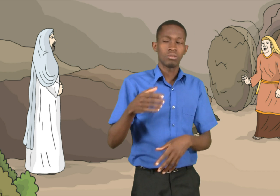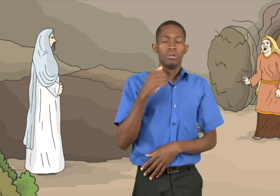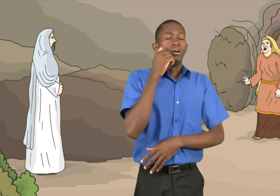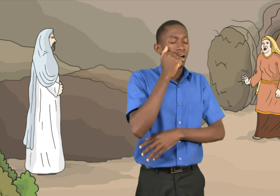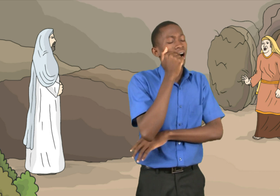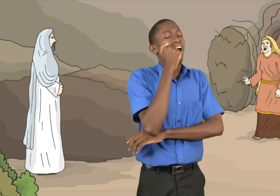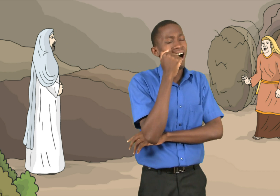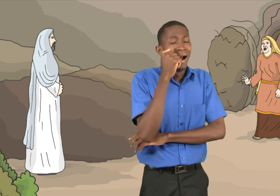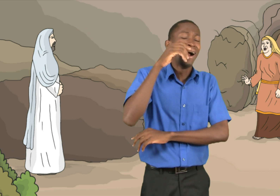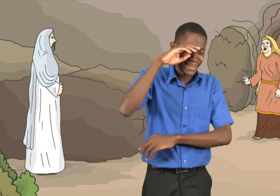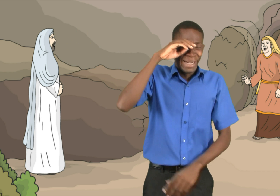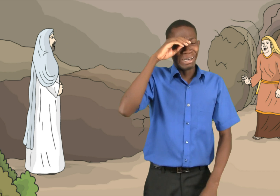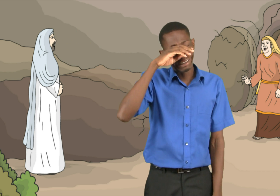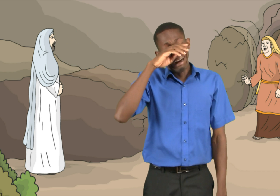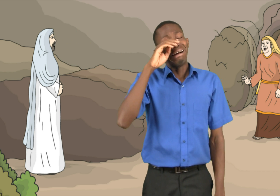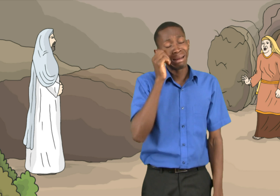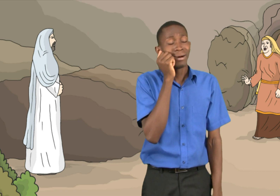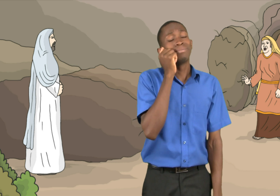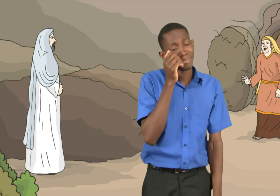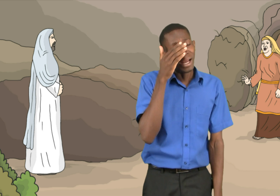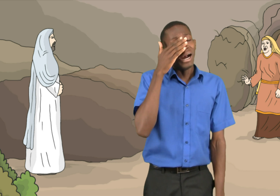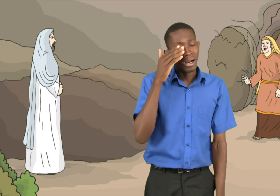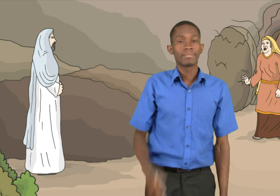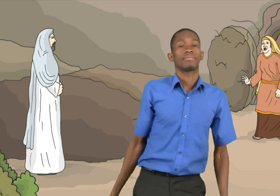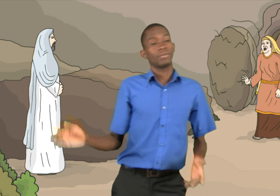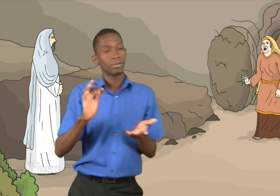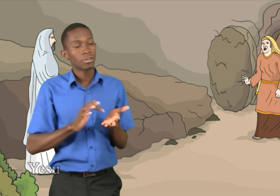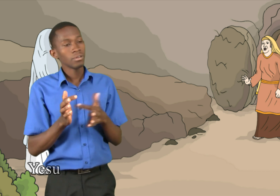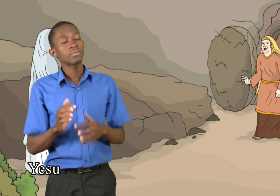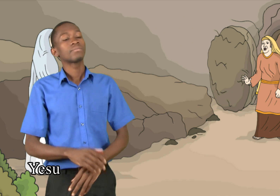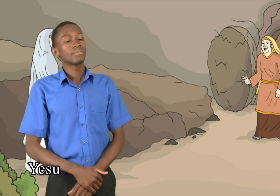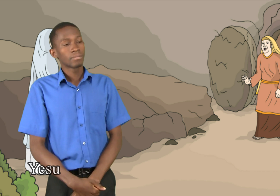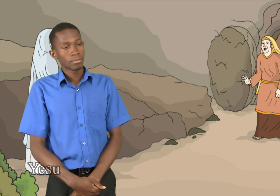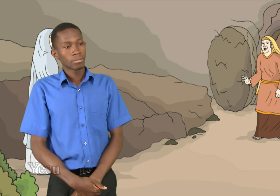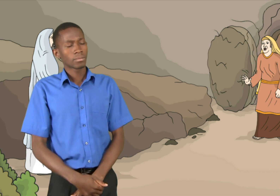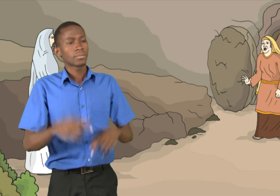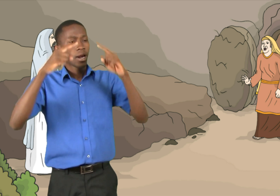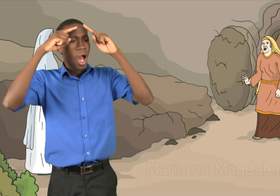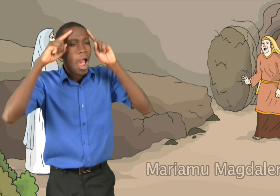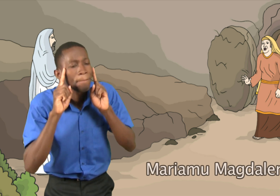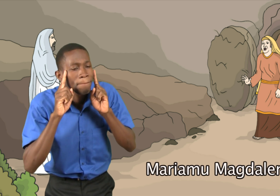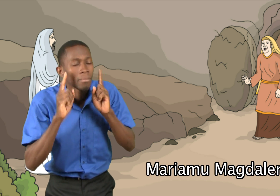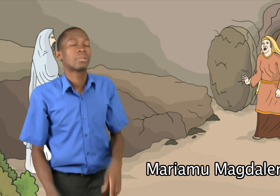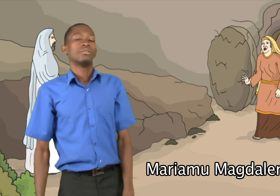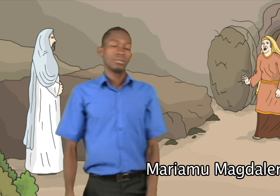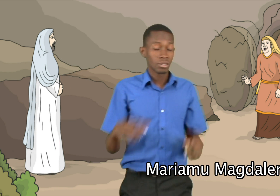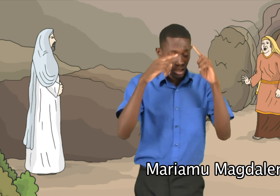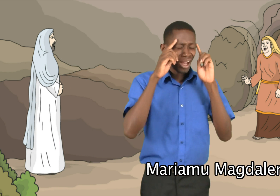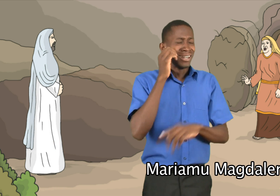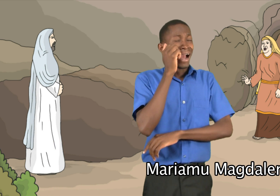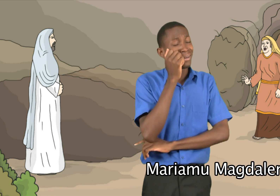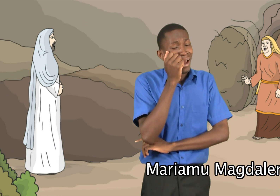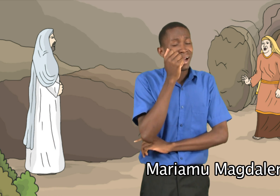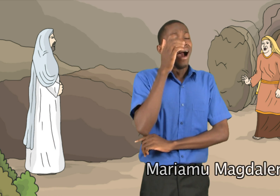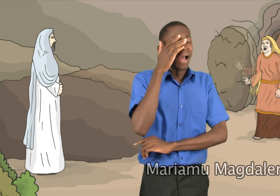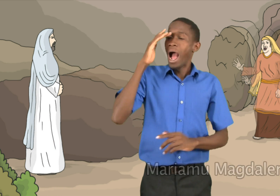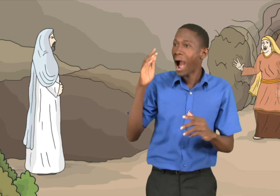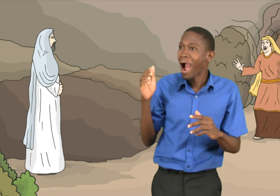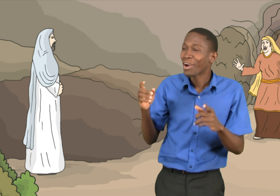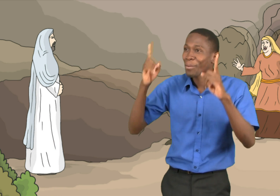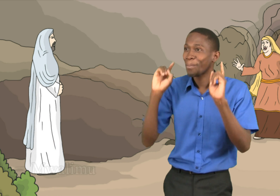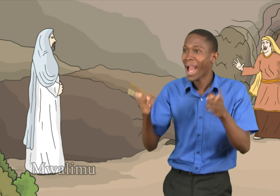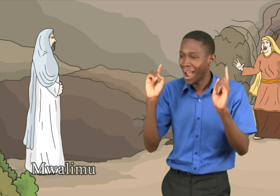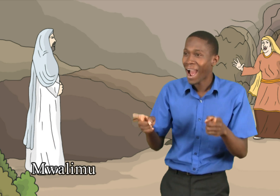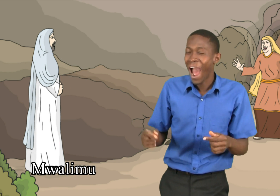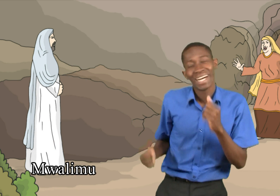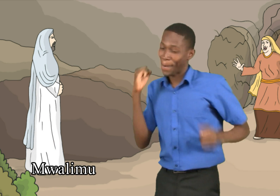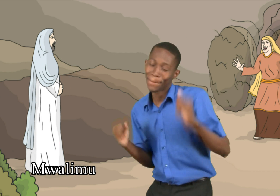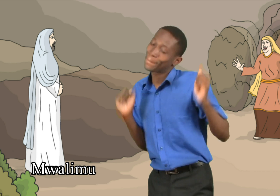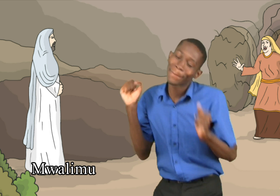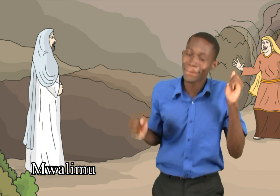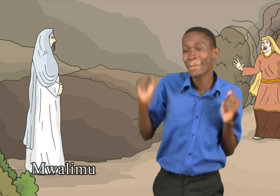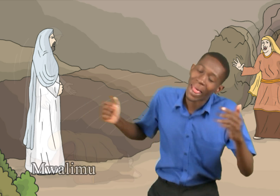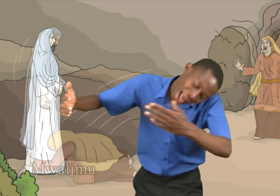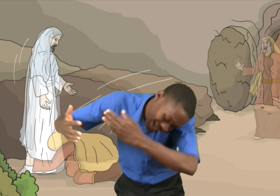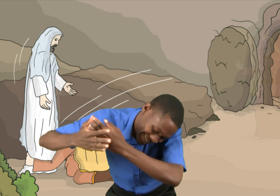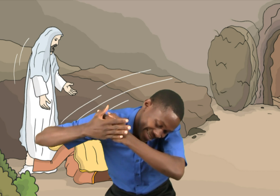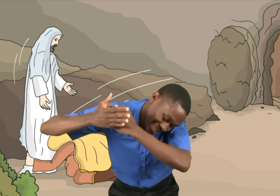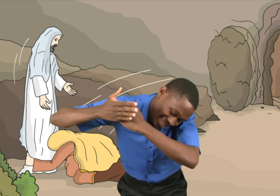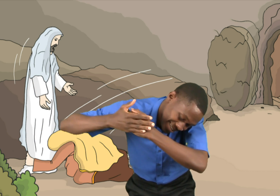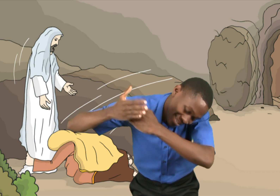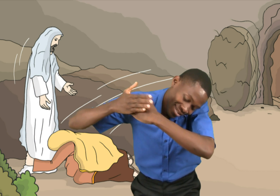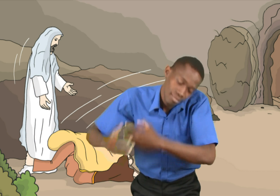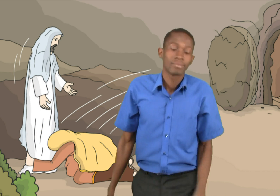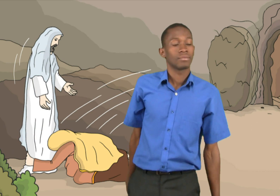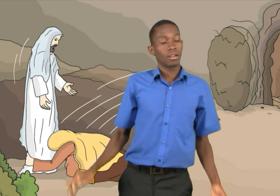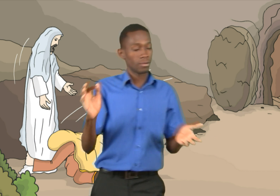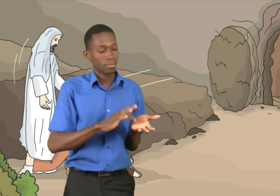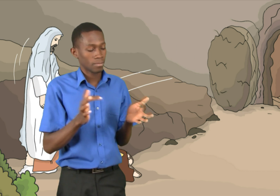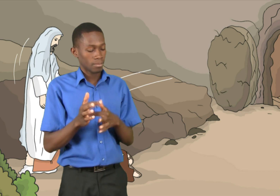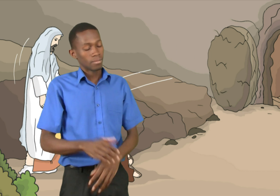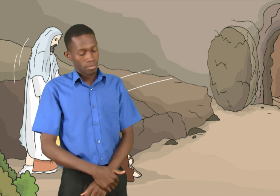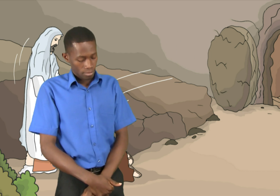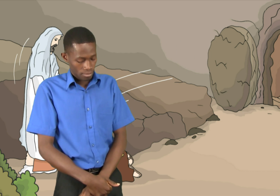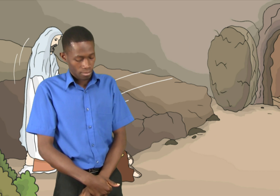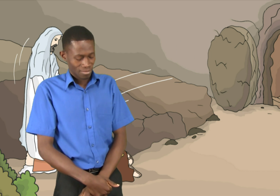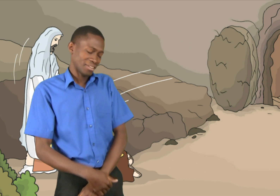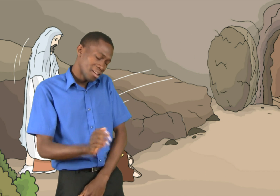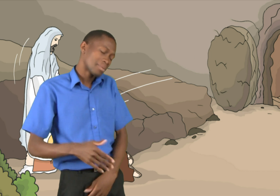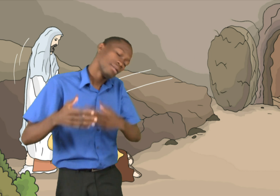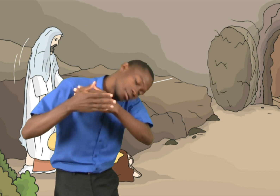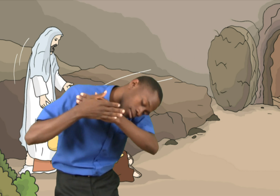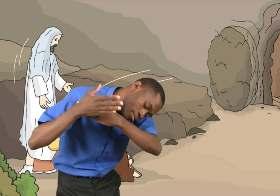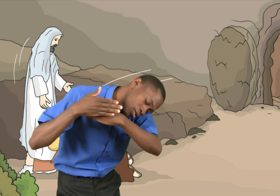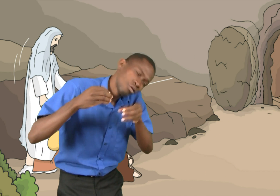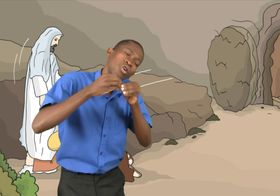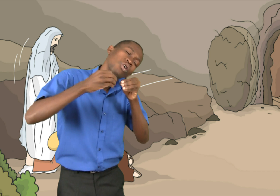Jesus said to her, “Mary.” She turned and said to Him in Hebrew, “Rabboni!”